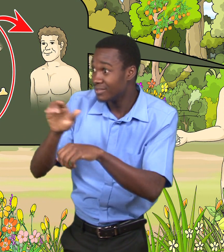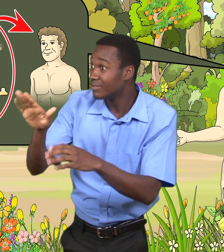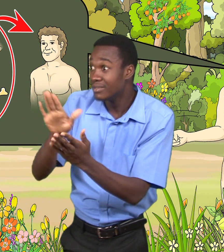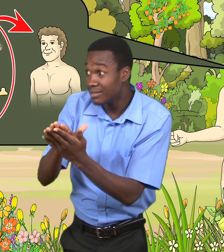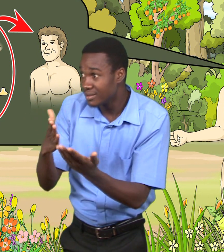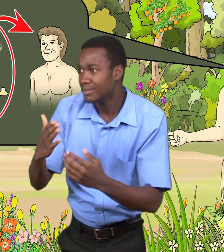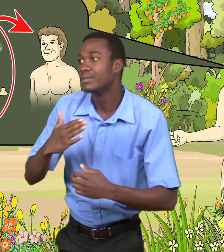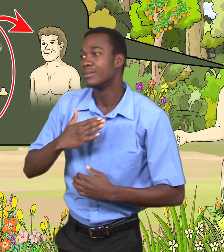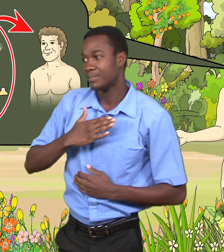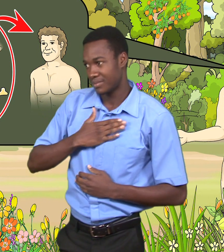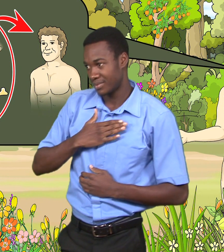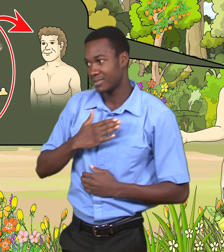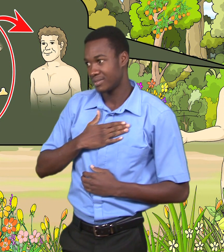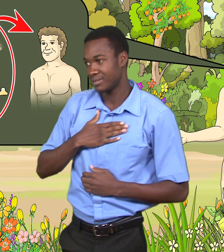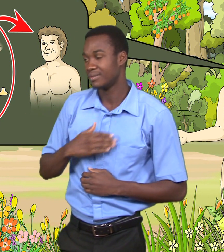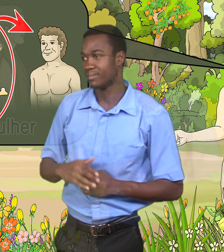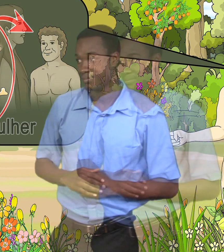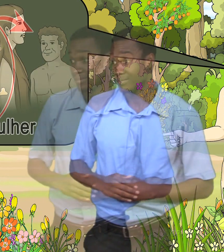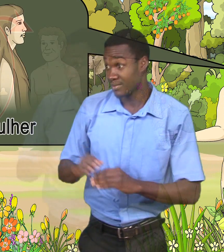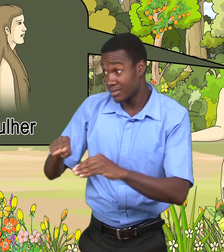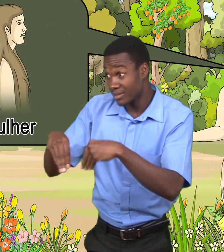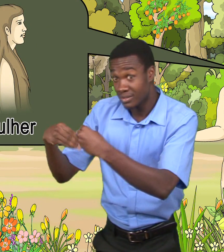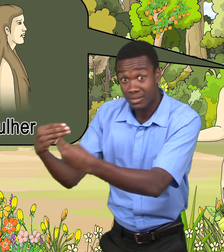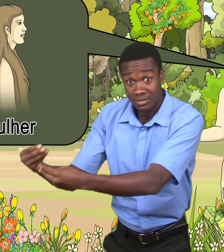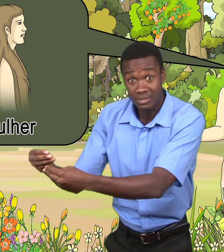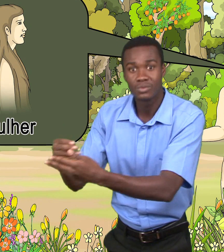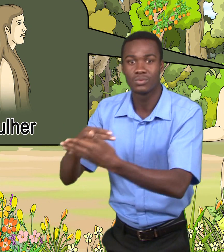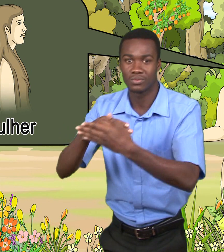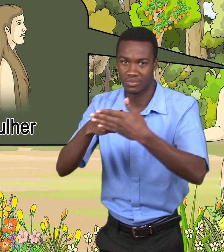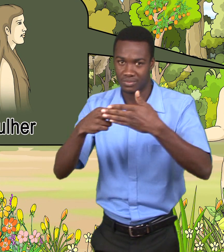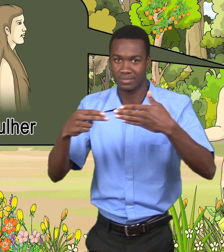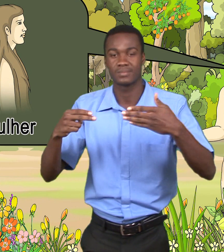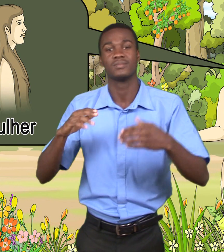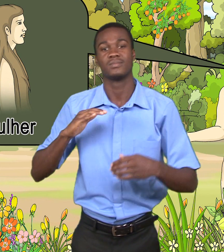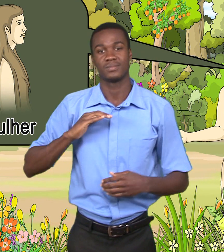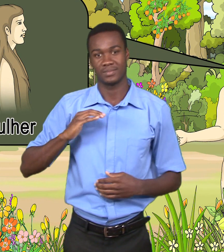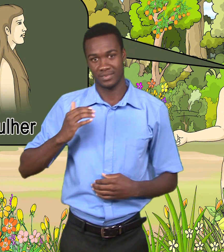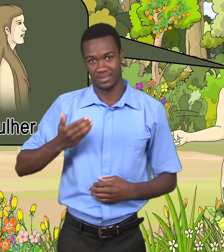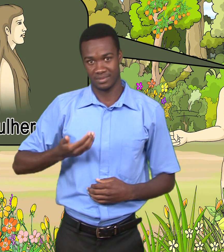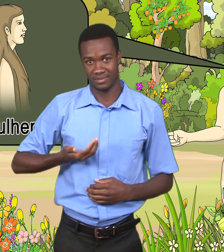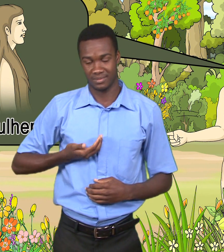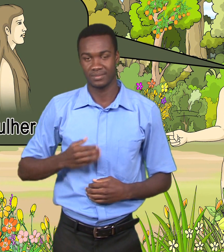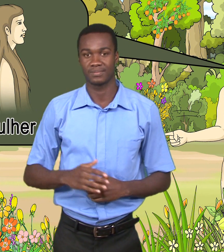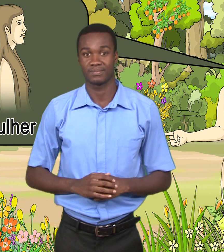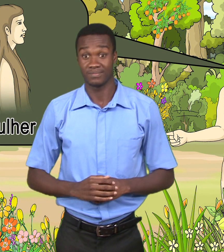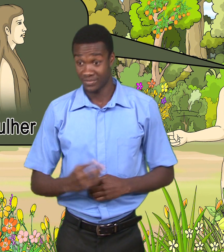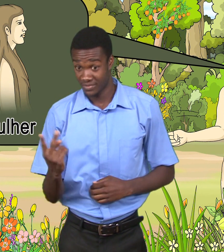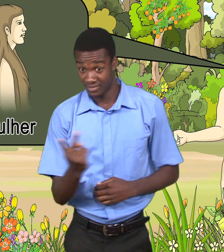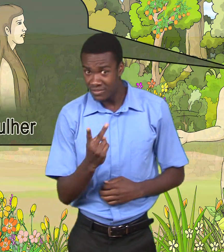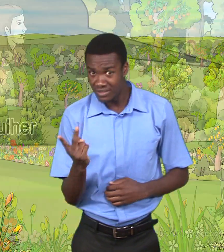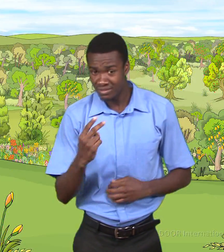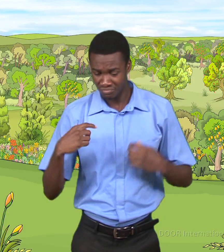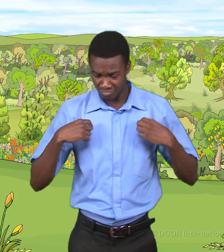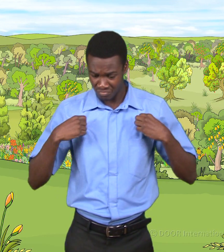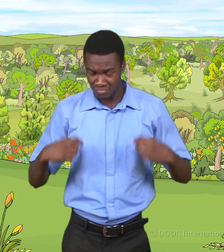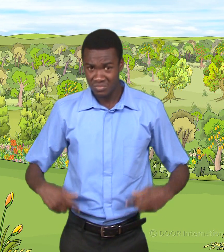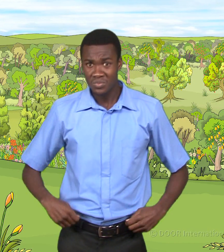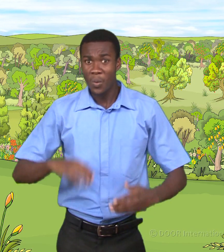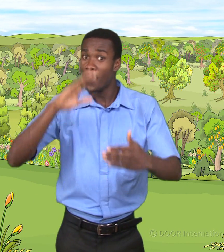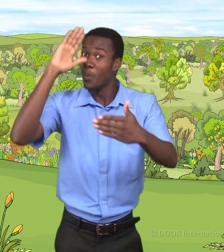she shall be called ‘woman,’ for out of man she was taken.”